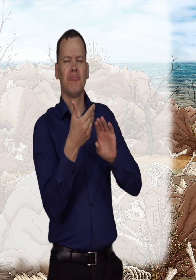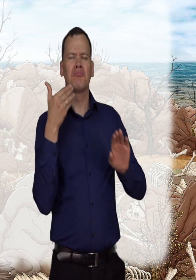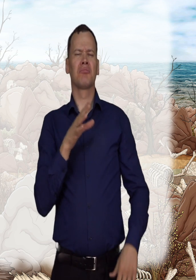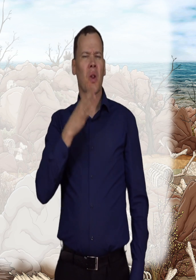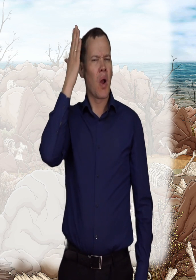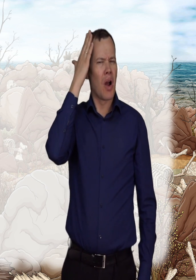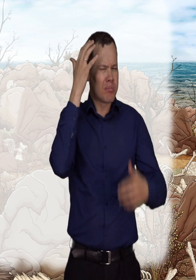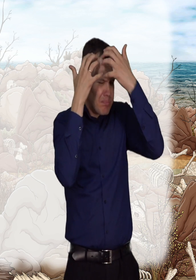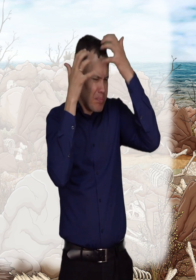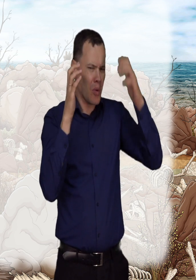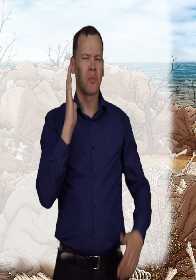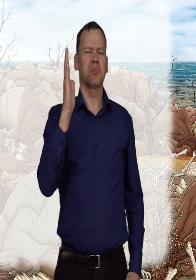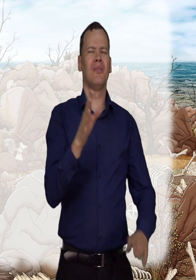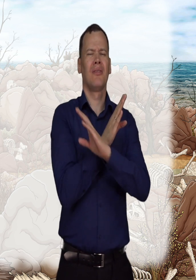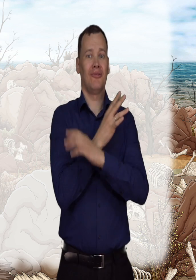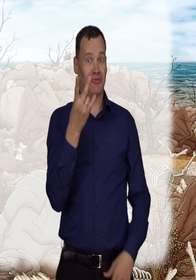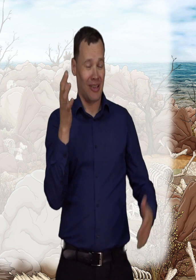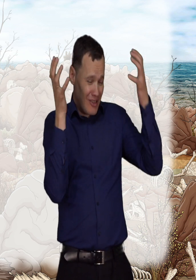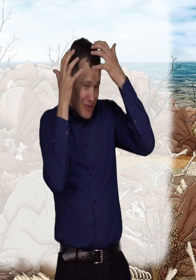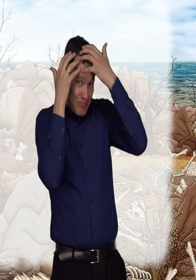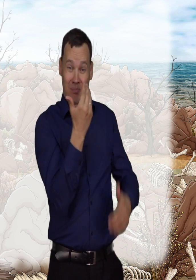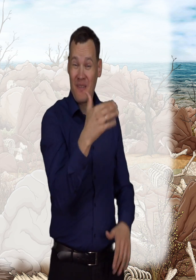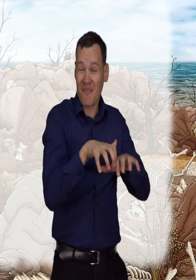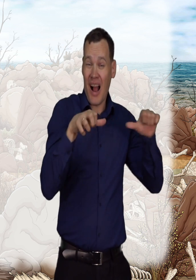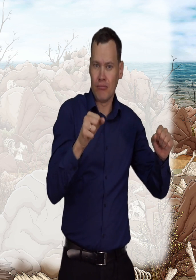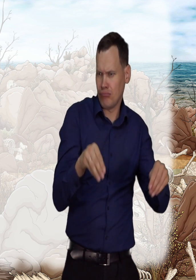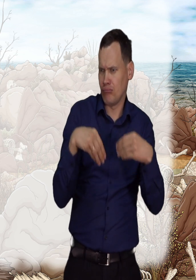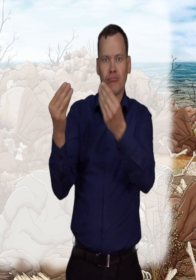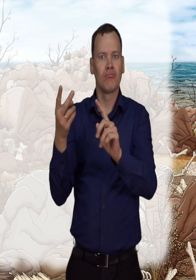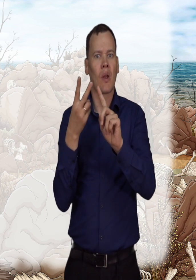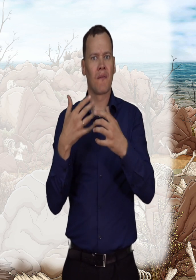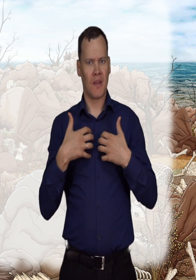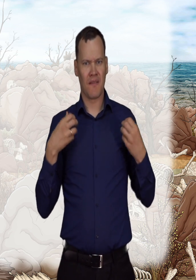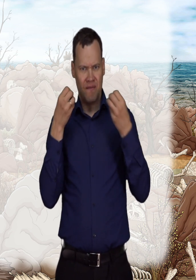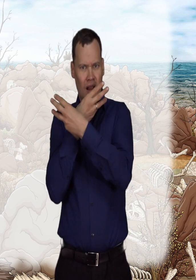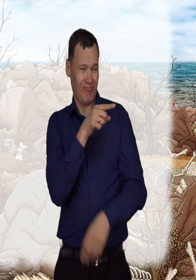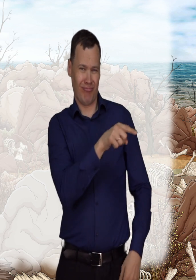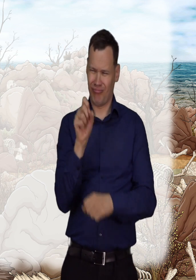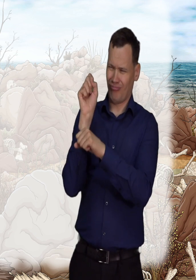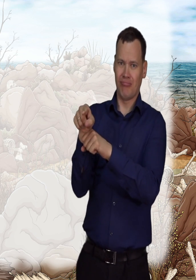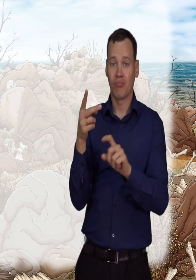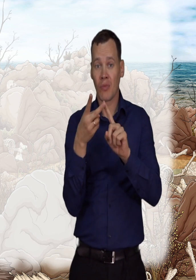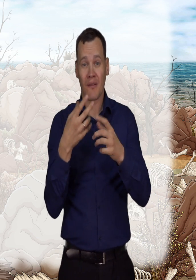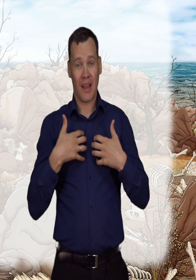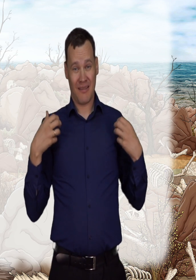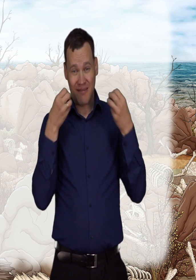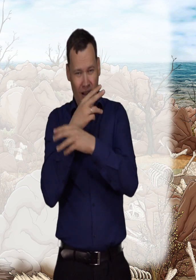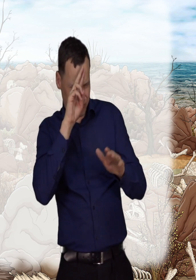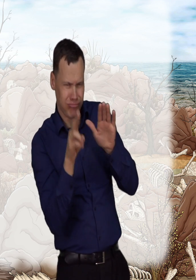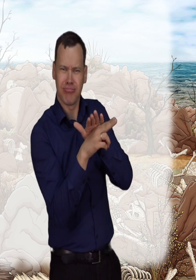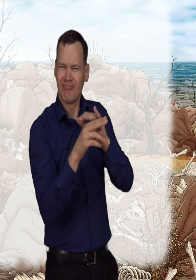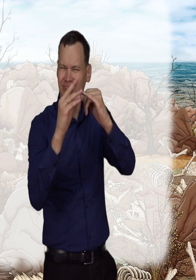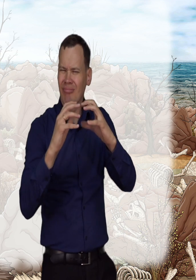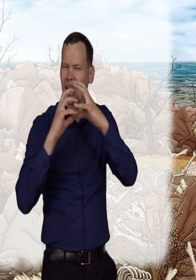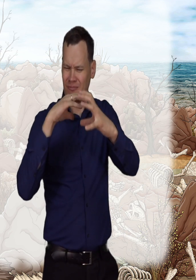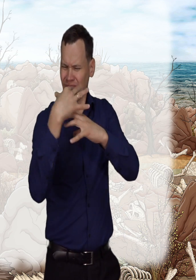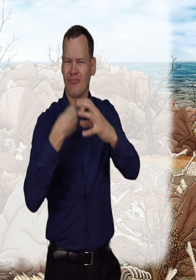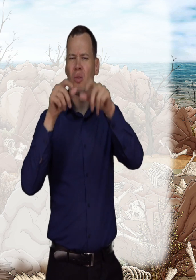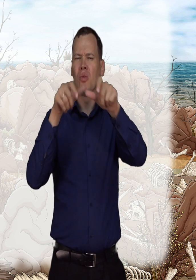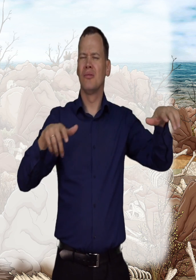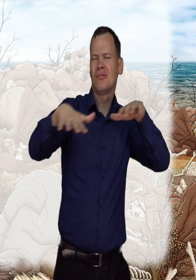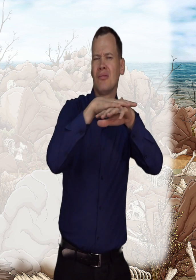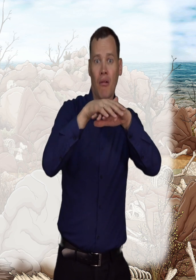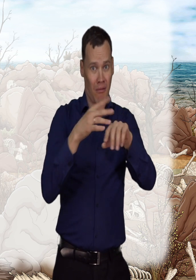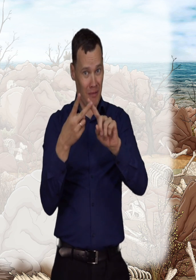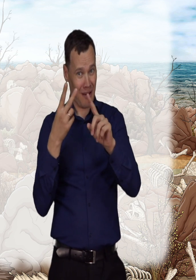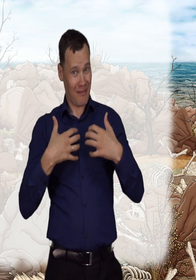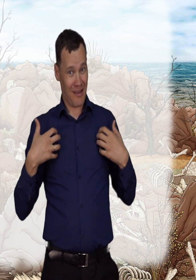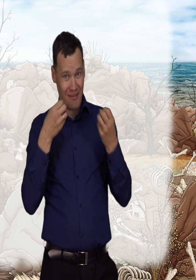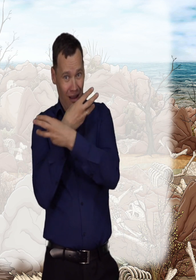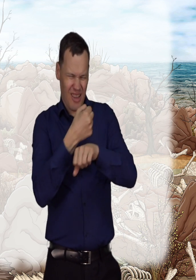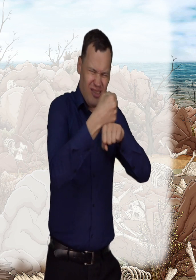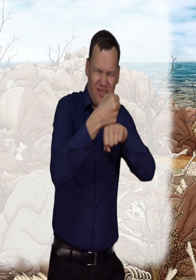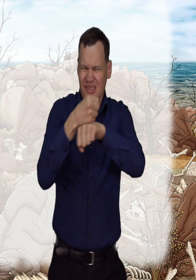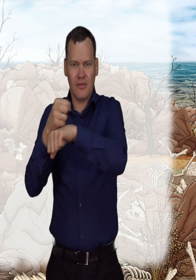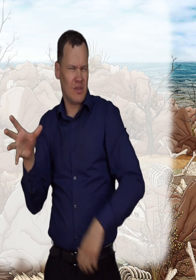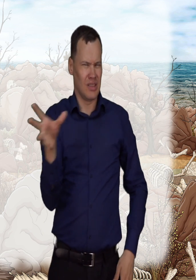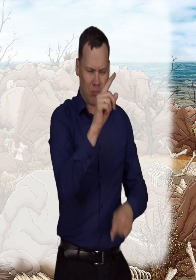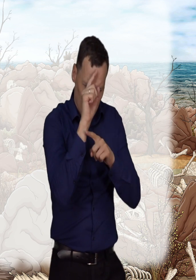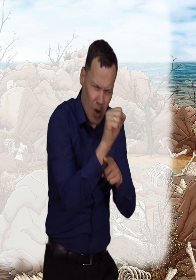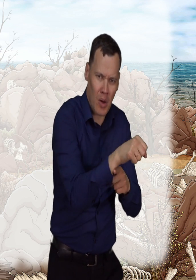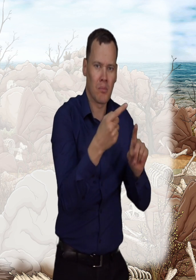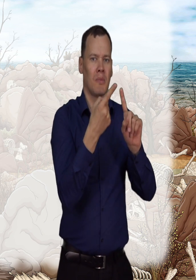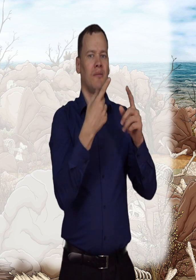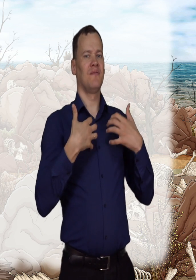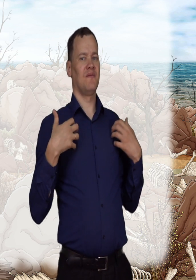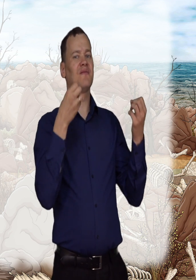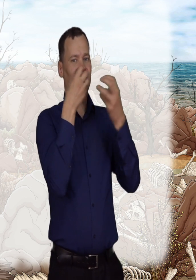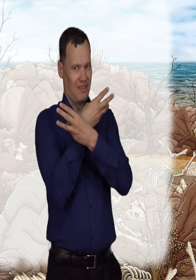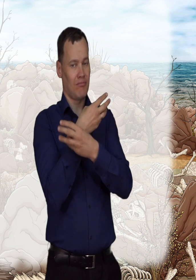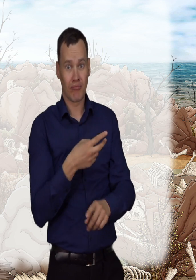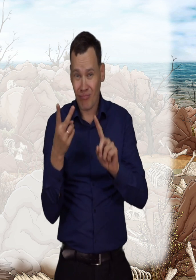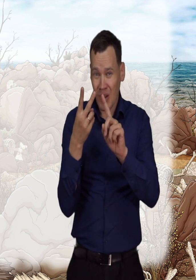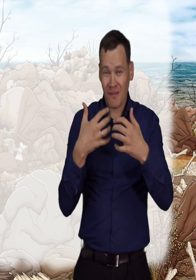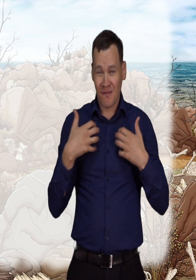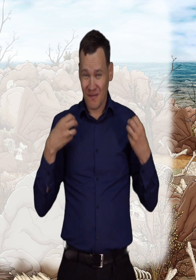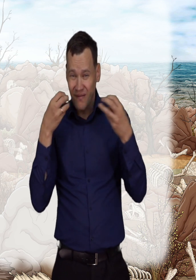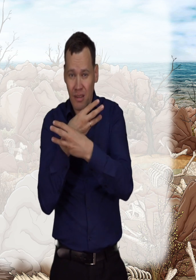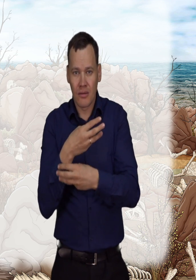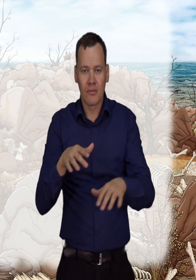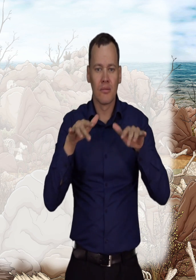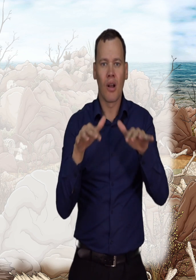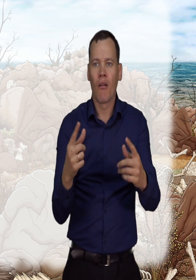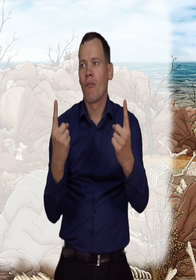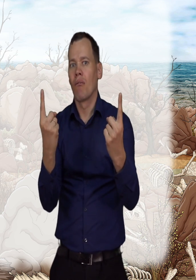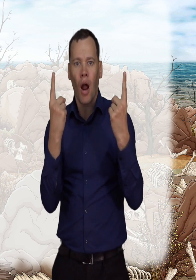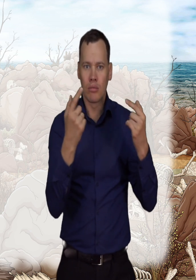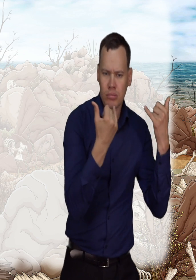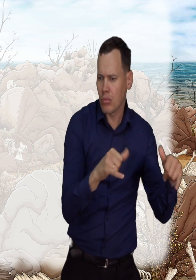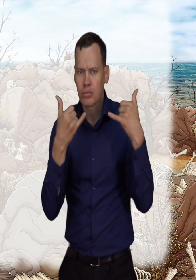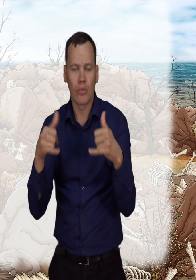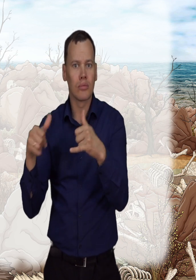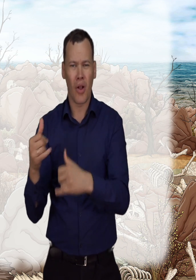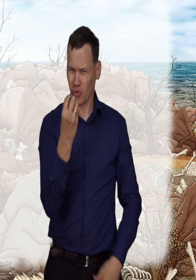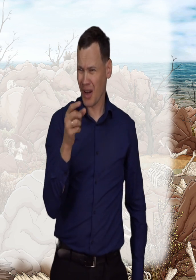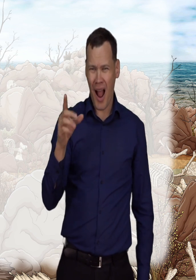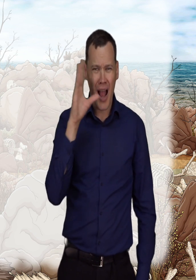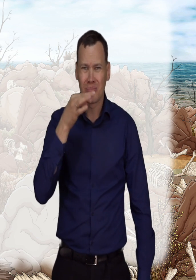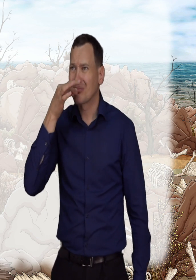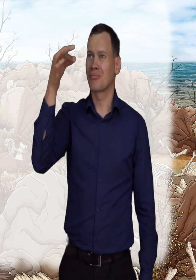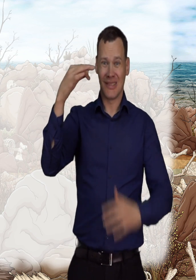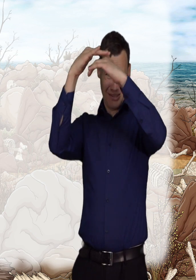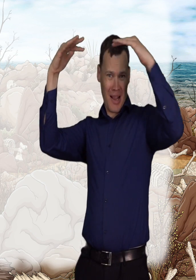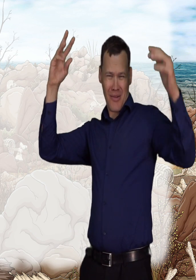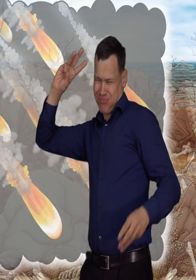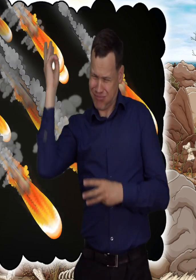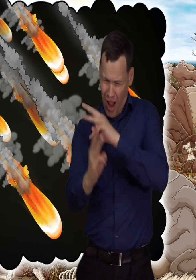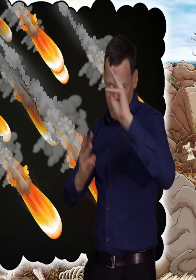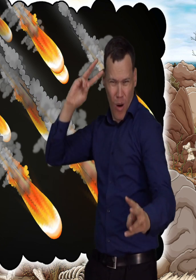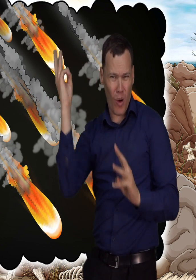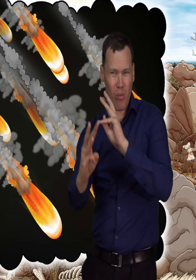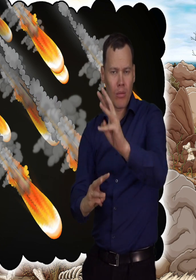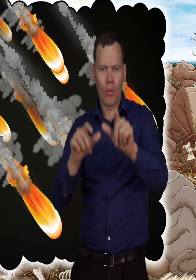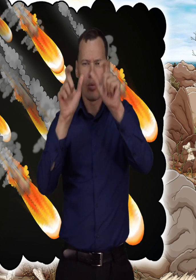And this beast exercised all the authority of the first beast and caused the earth and those who dwell in it to worship the first beast, whose mortal wound had been healed.